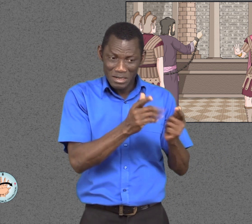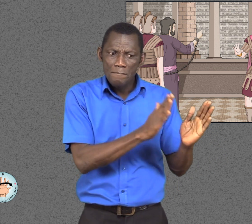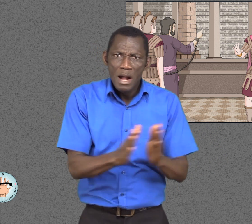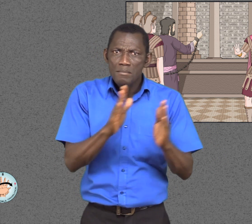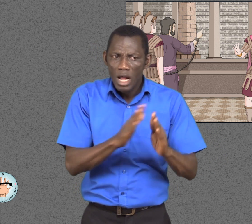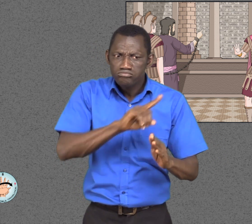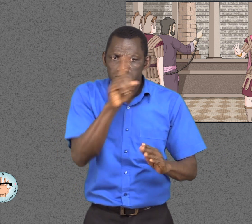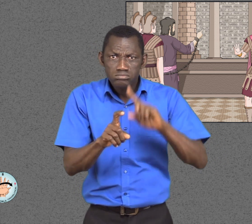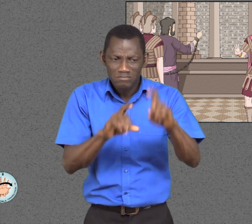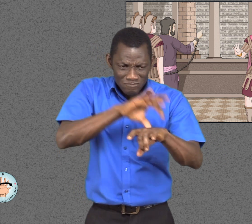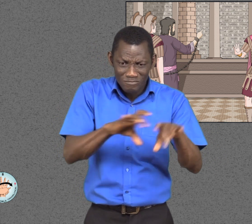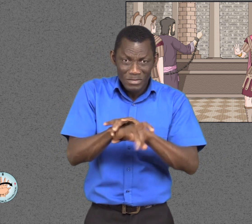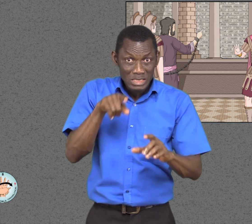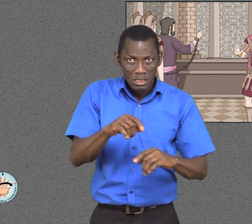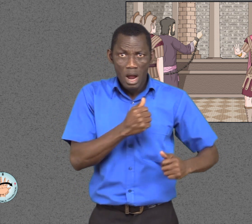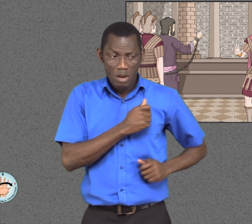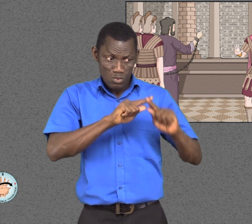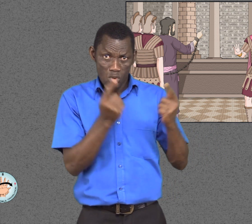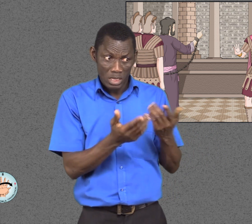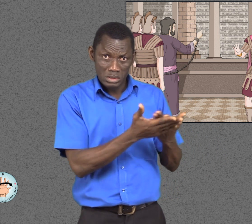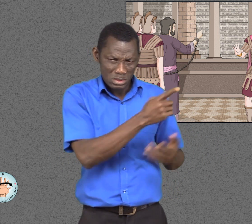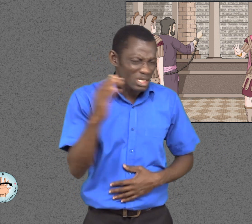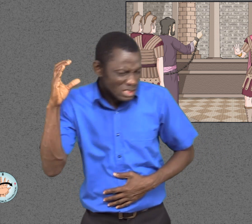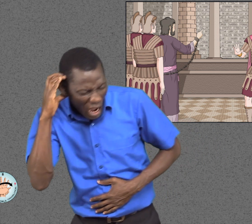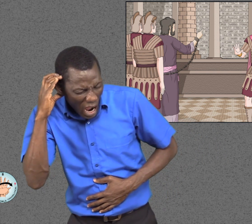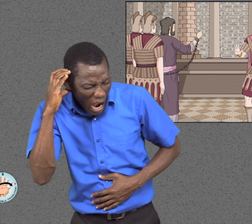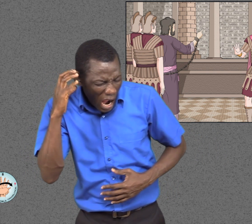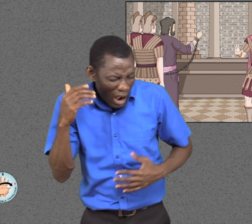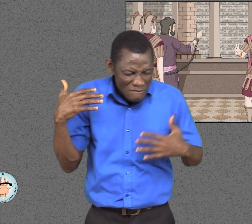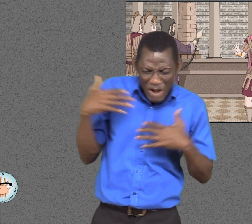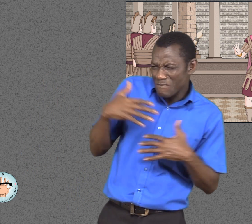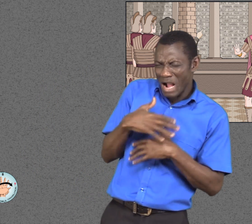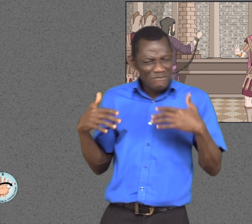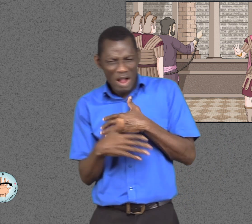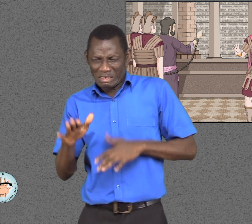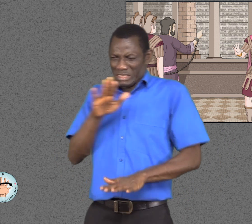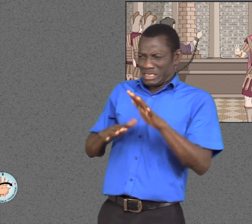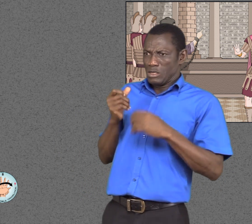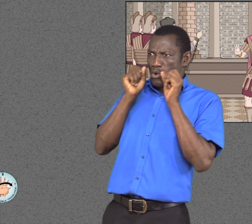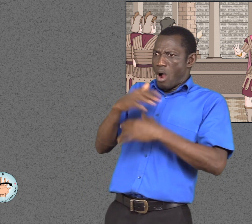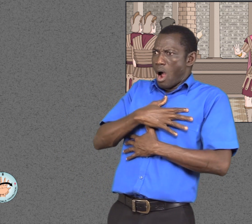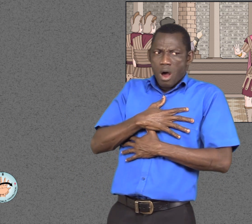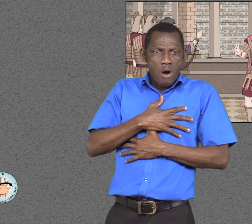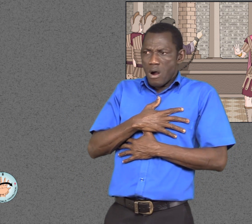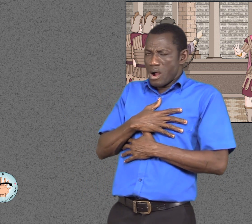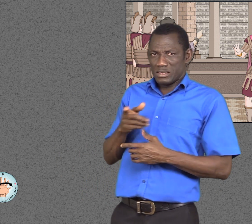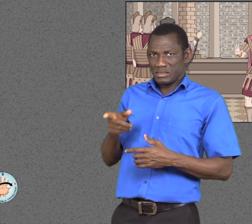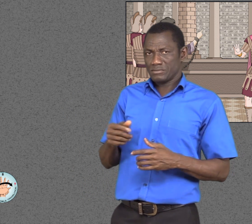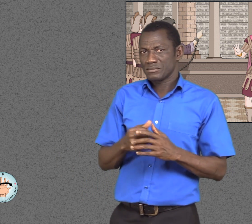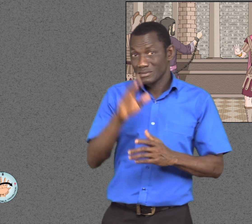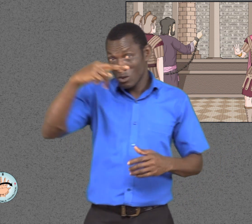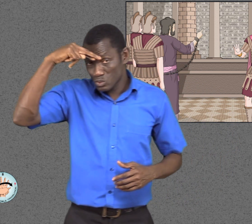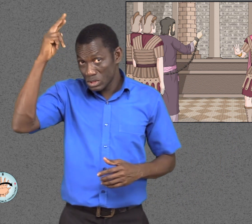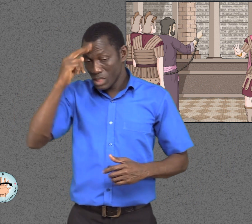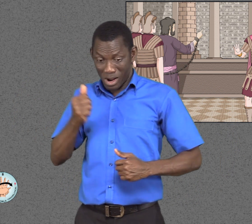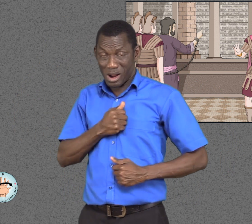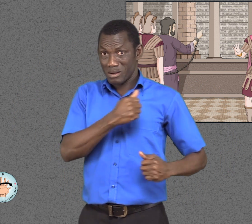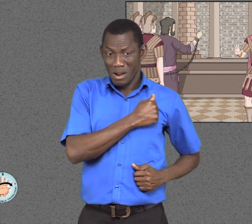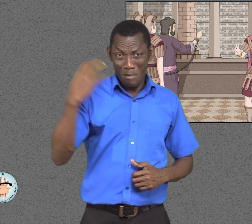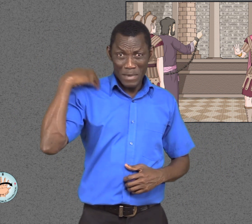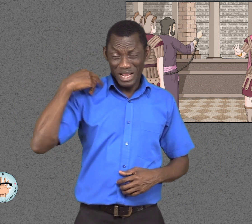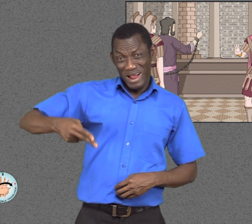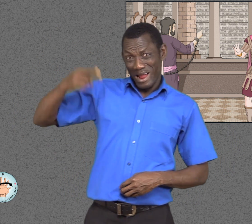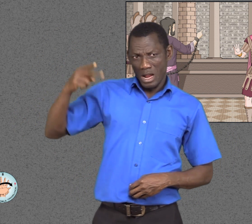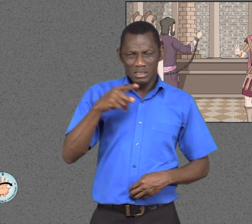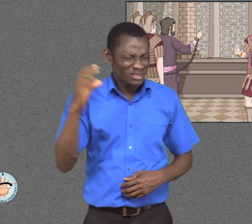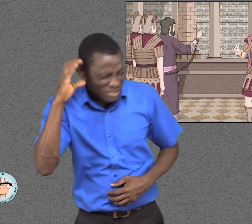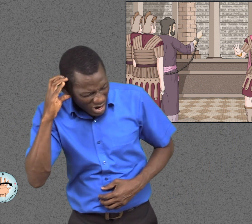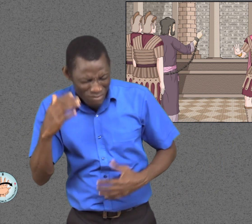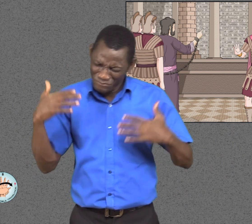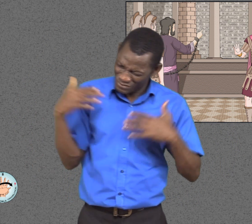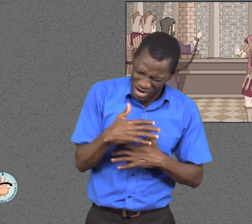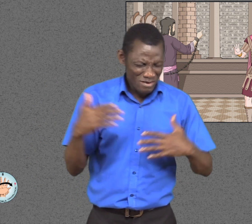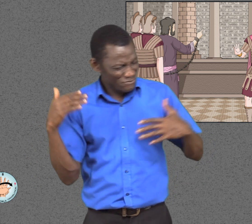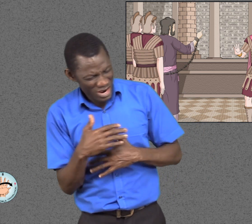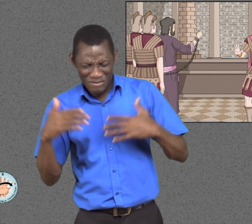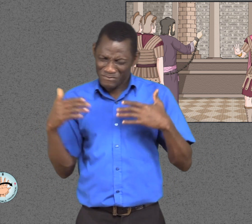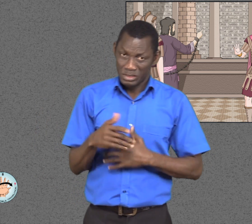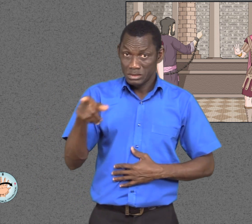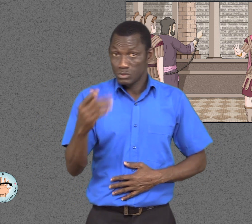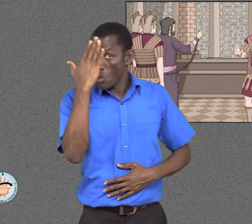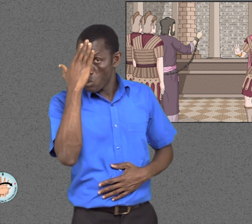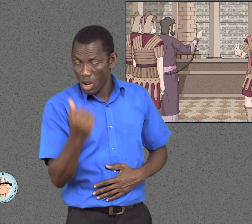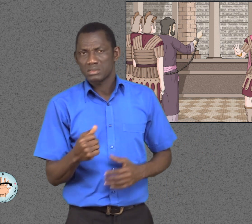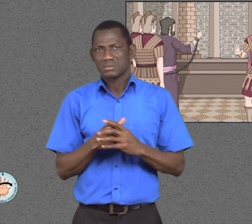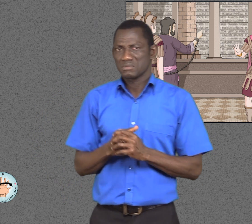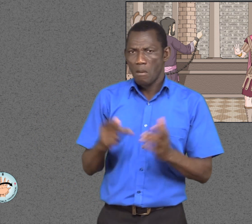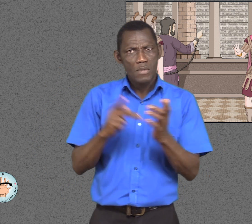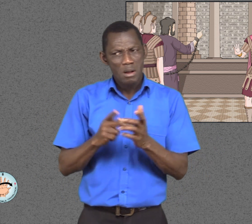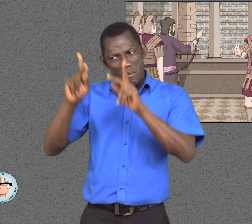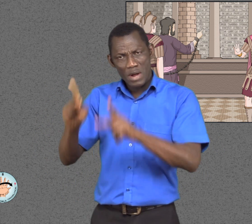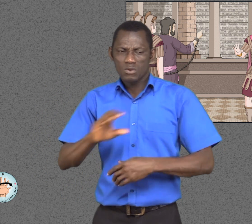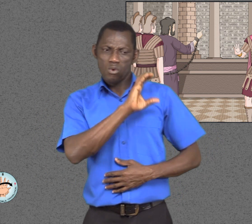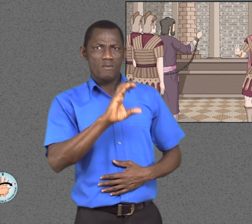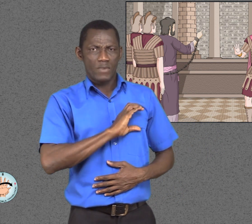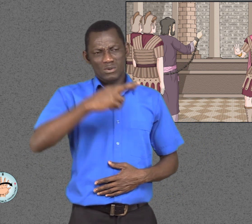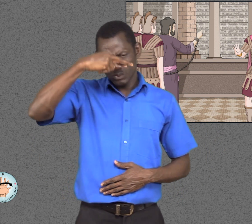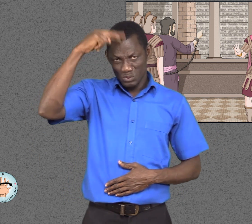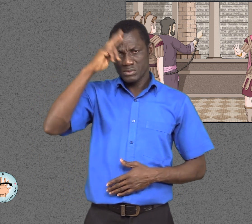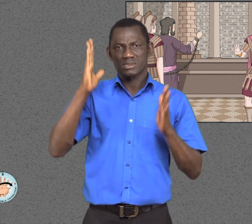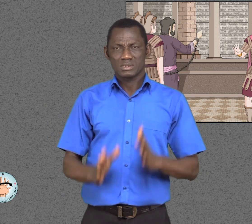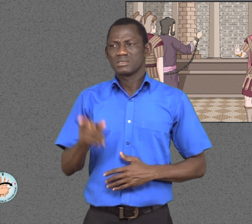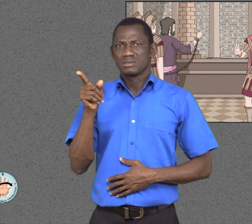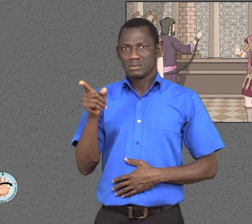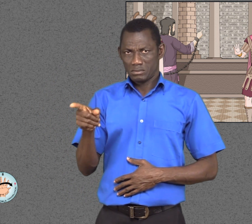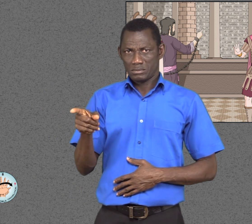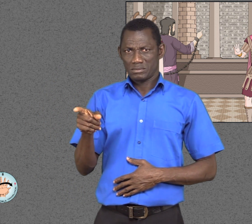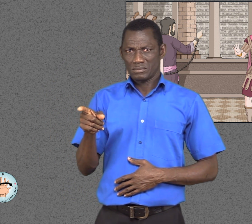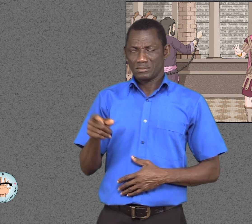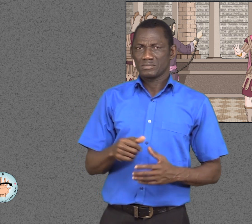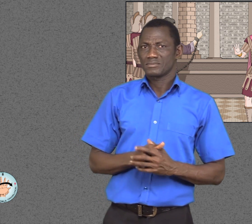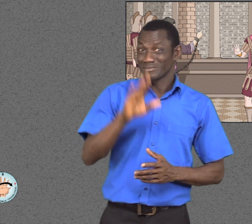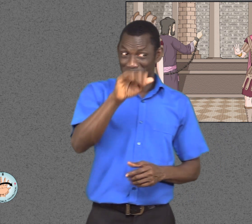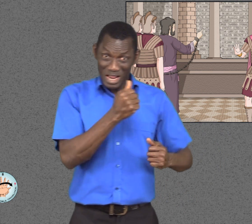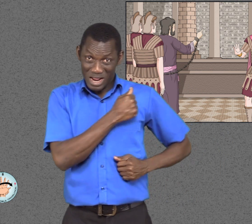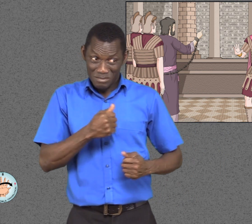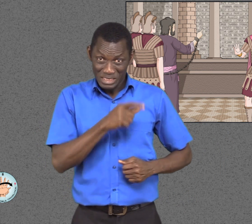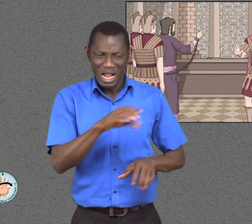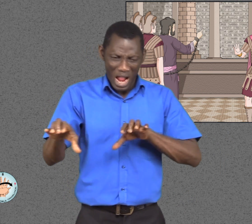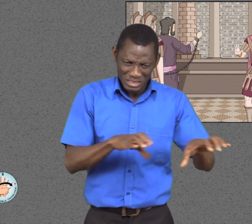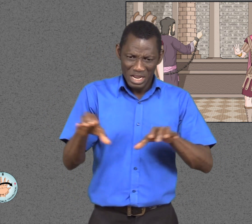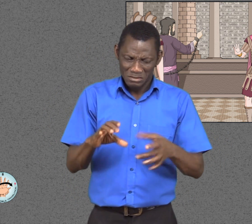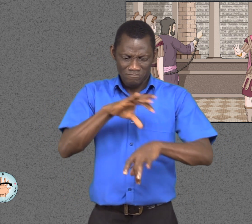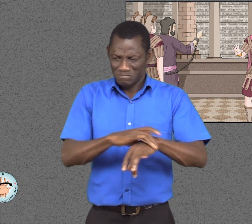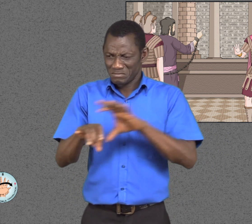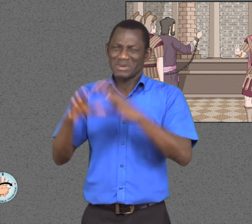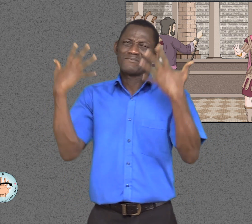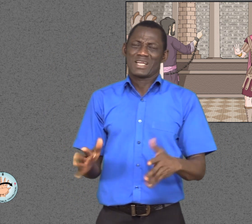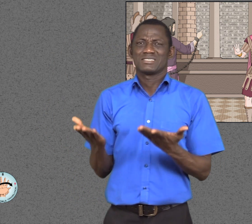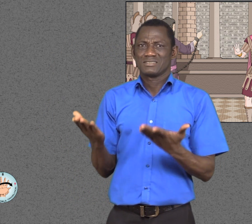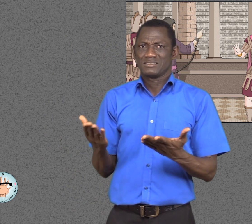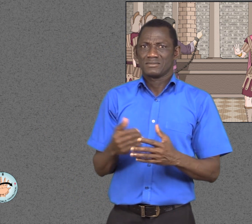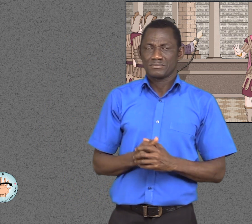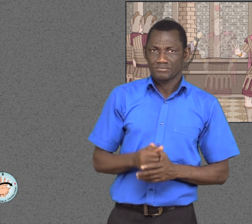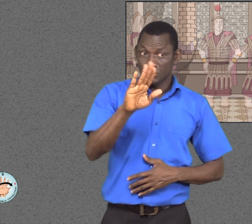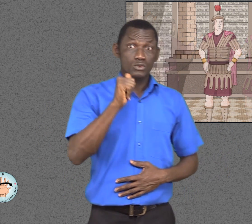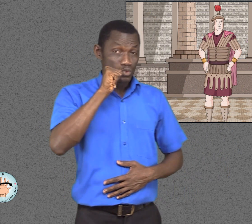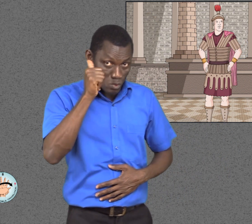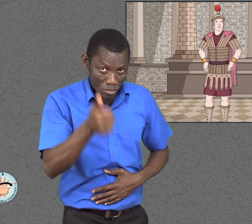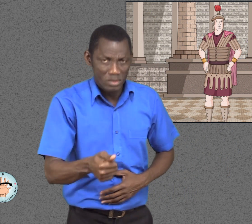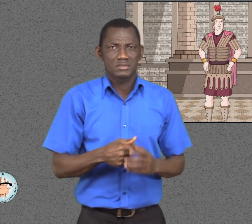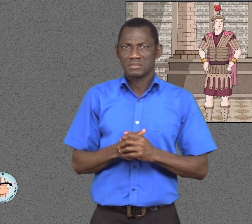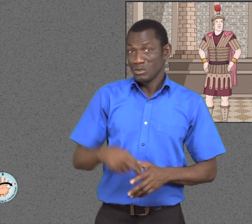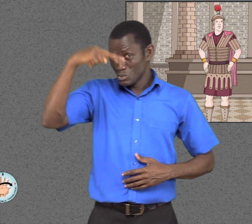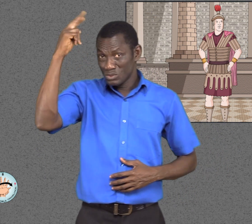Then those who were about to interrogate Paul stepped back, and the commander himself was alarmed when he realized that he had put a Roman citizen in chains.